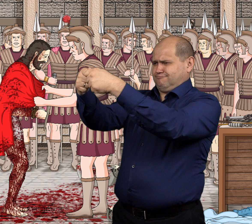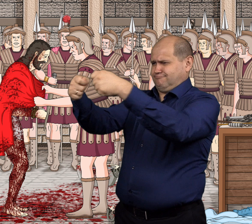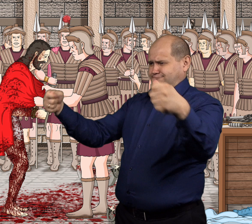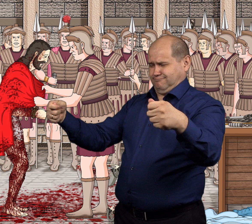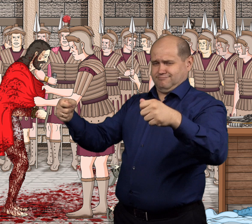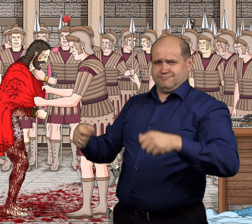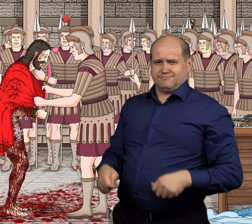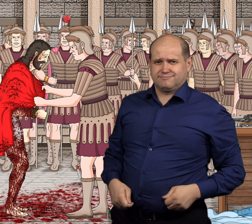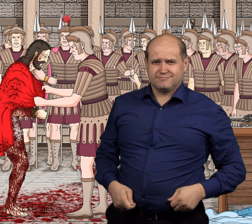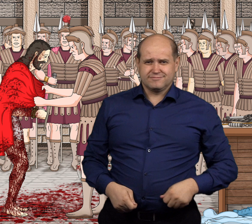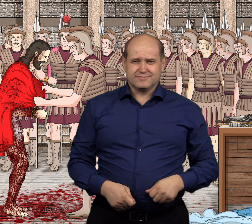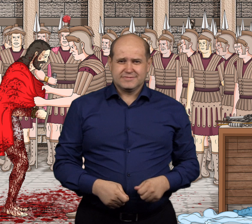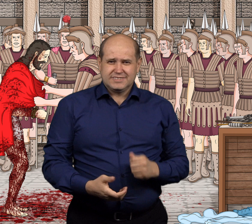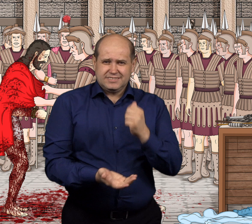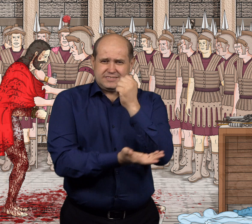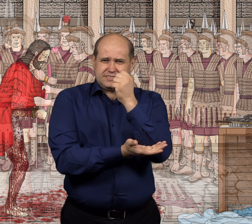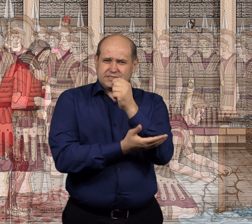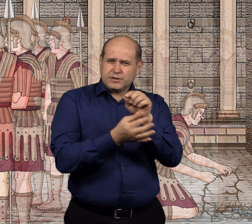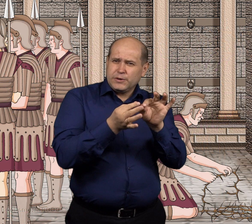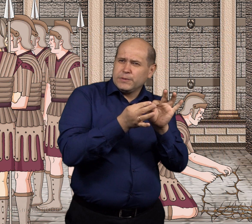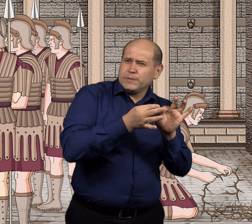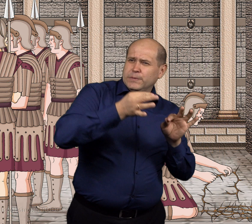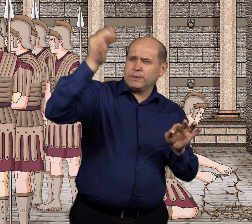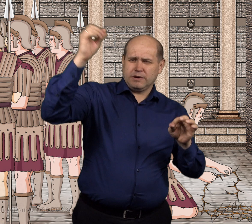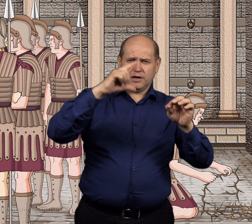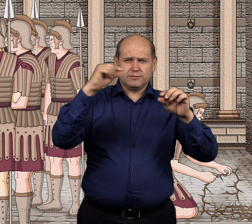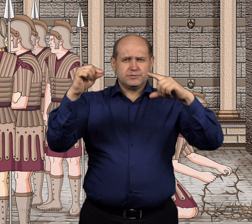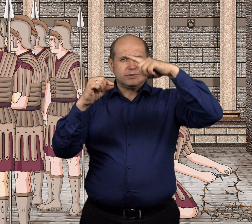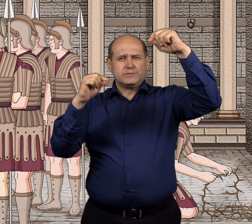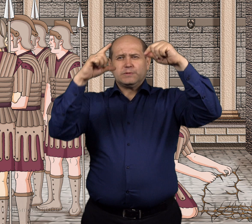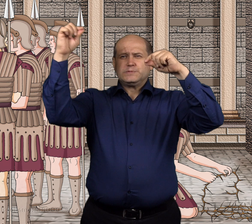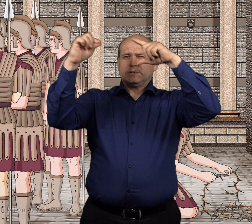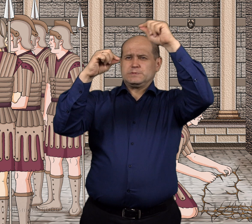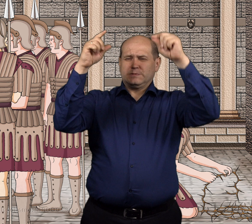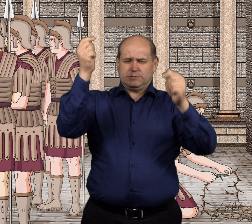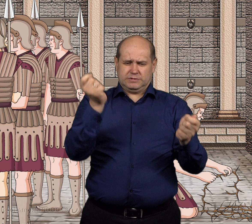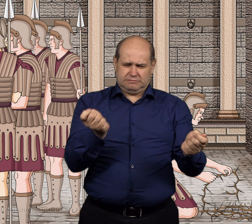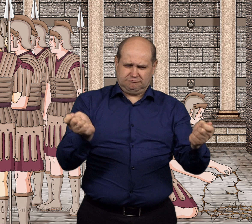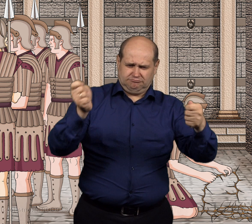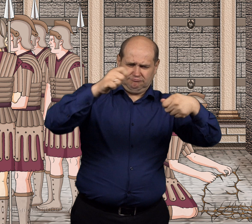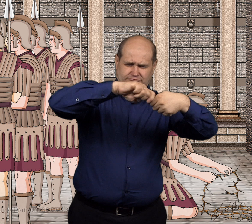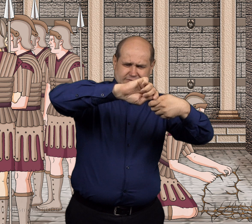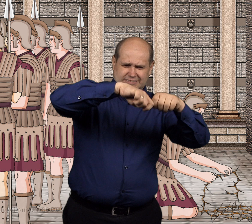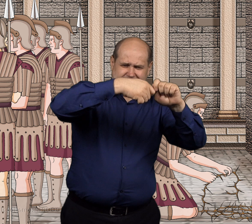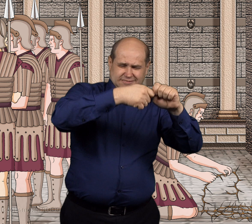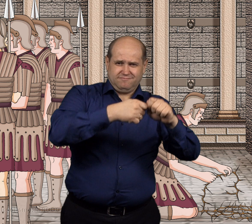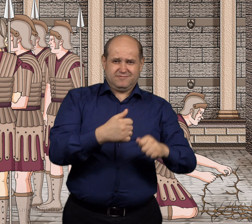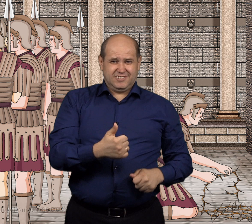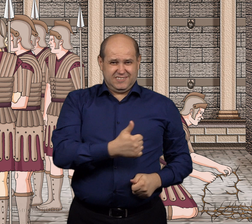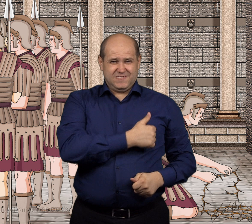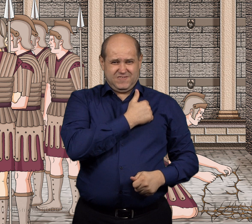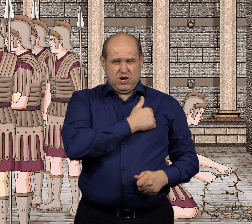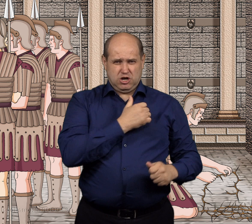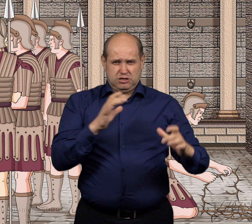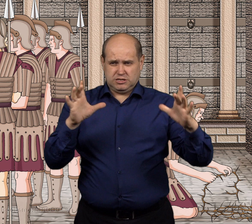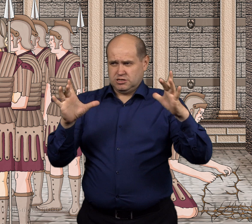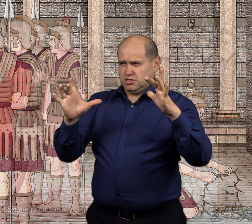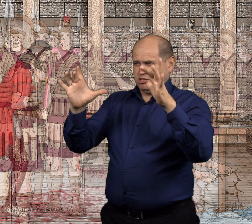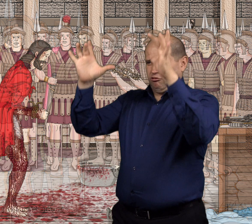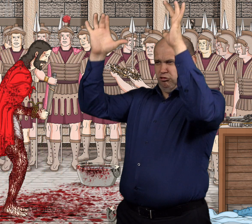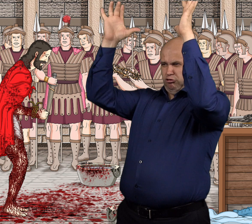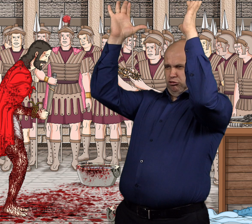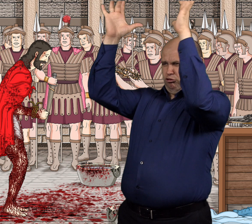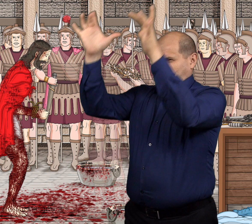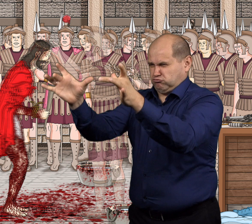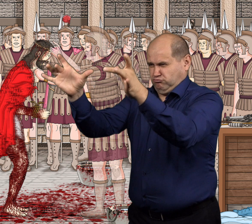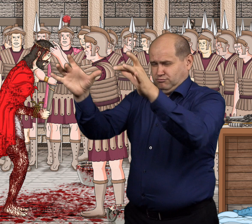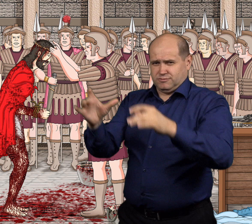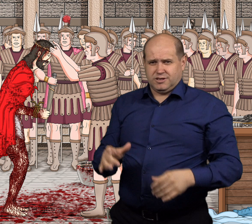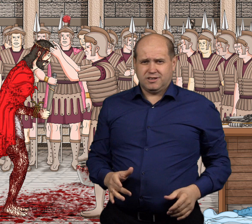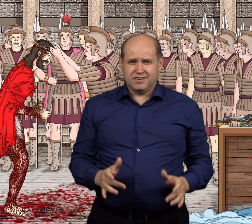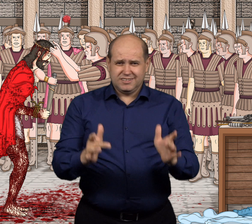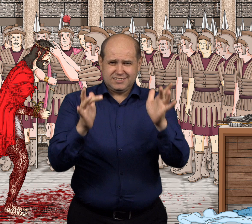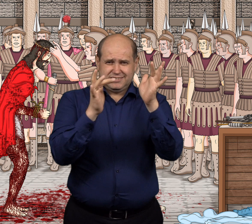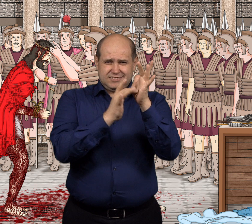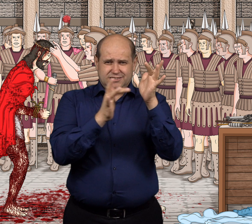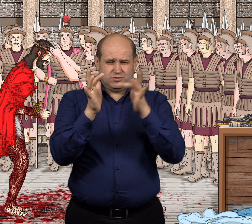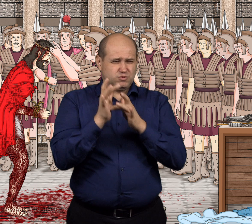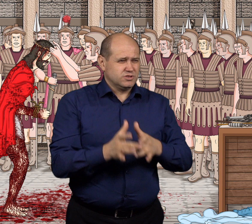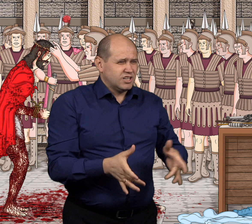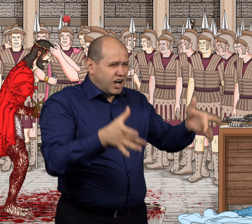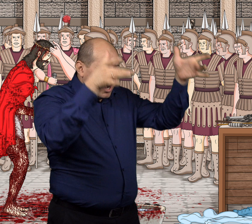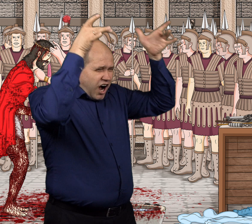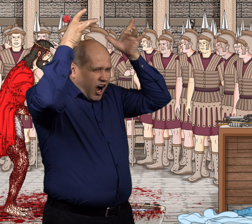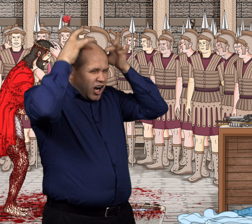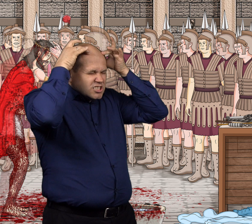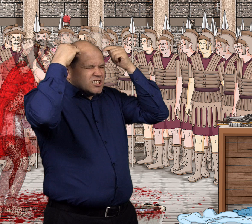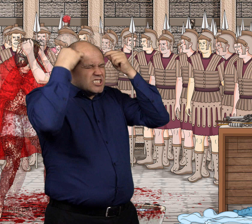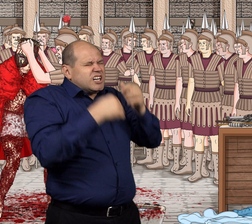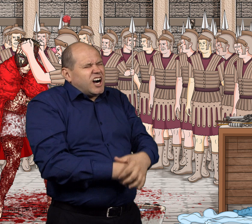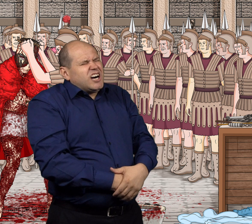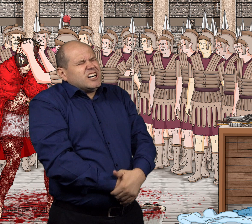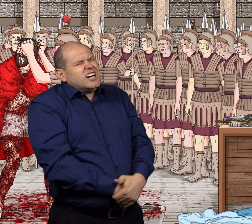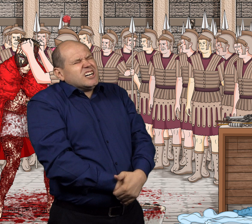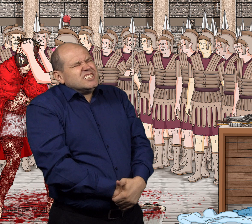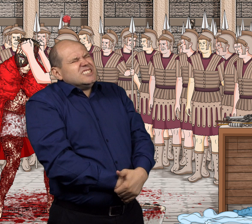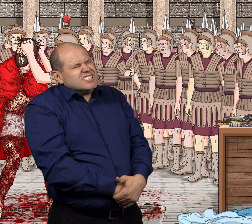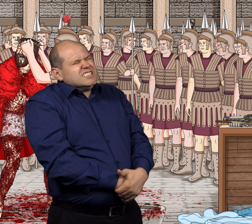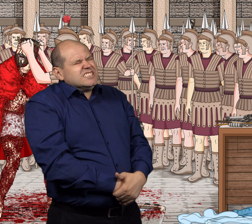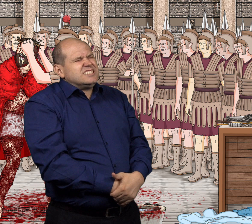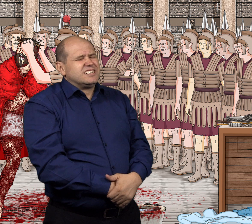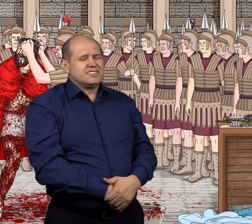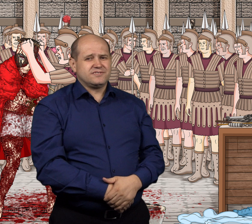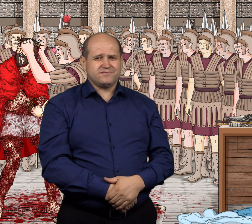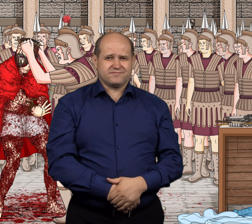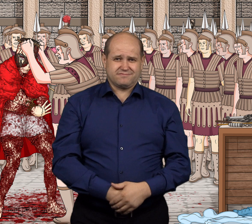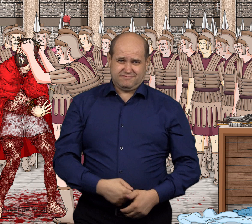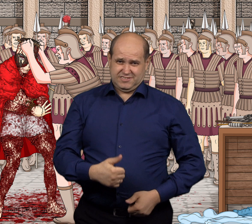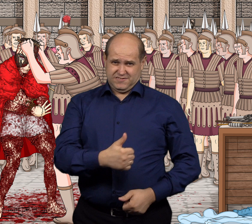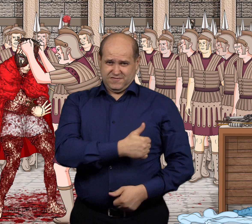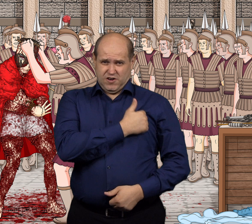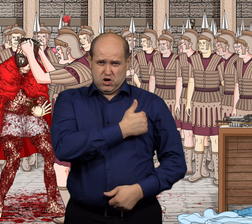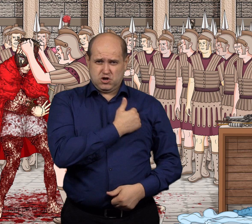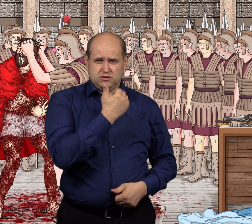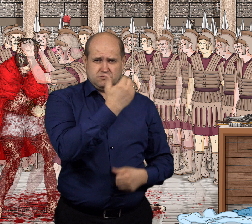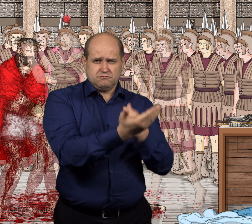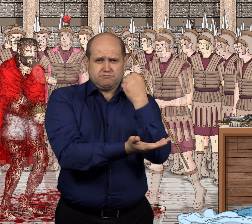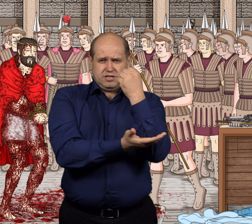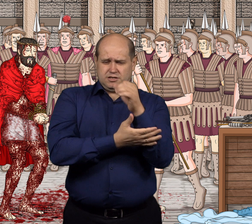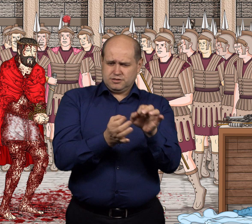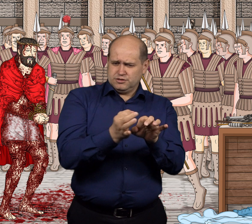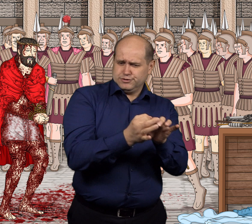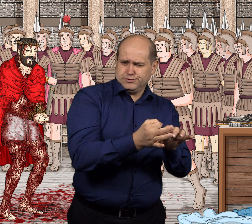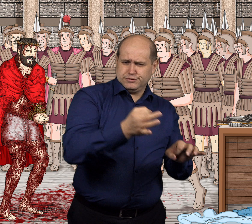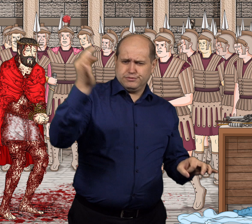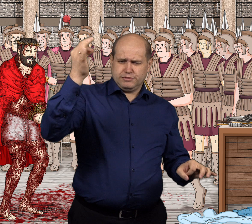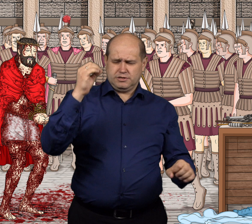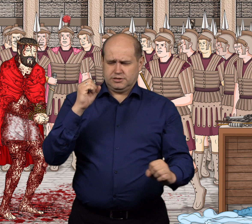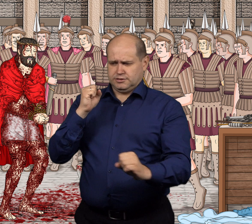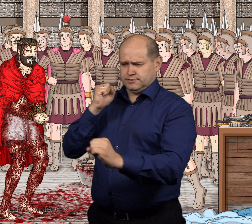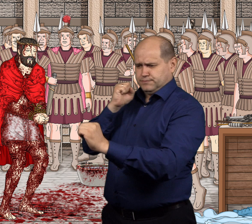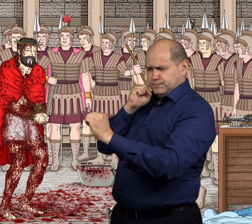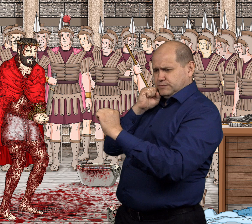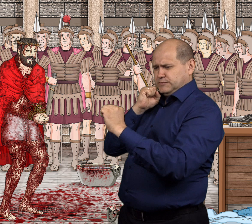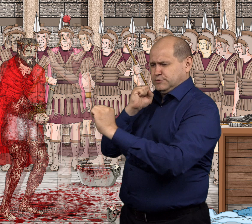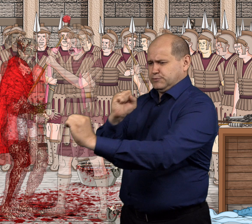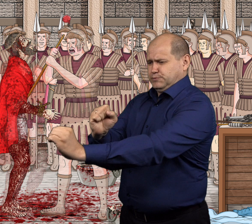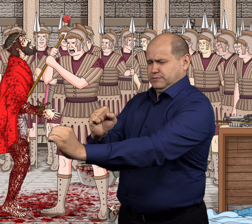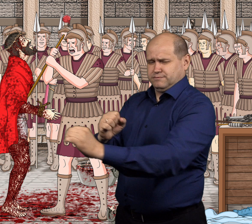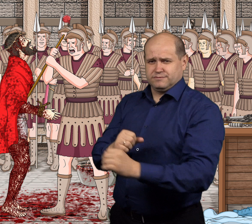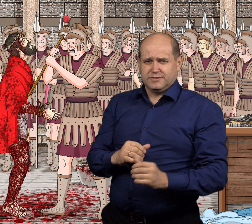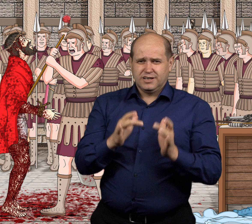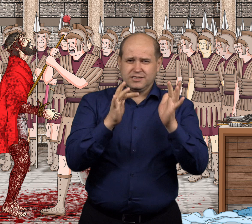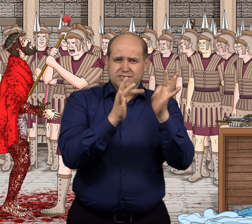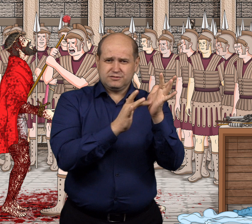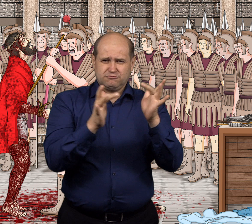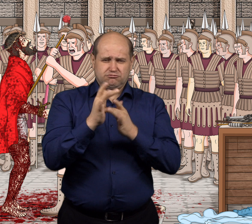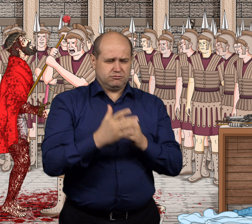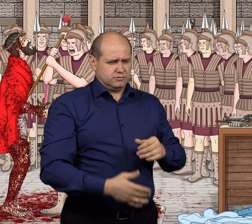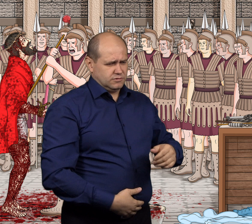And they twisted together a crown of thorns and set it on His head.